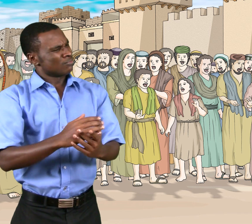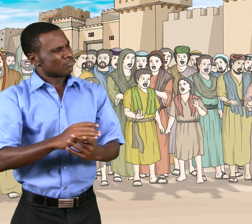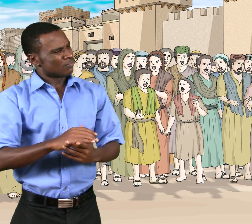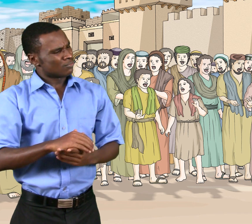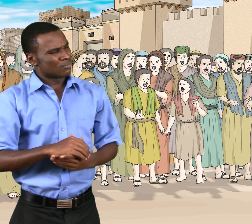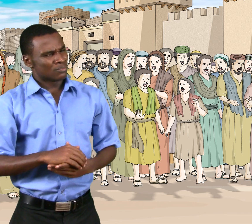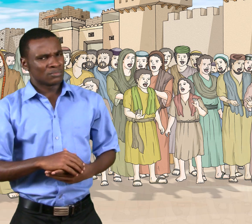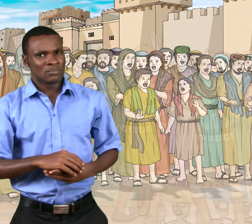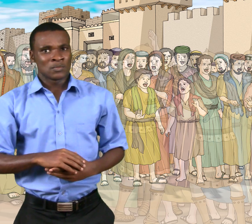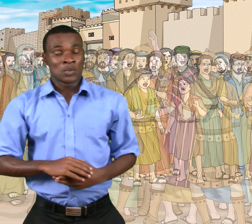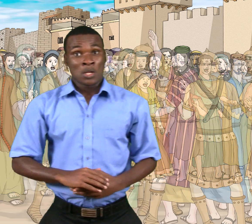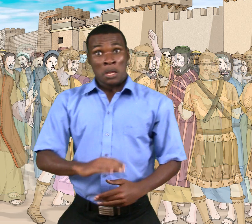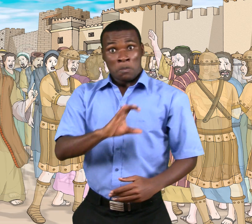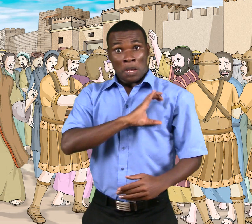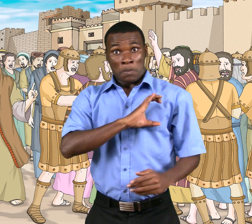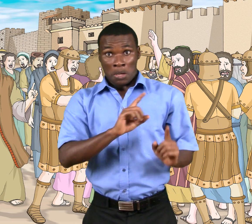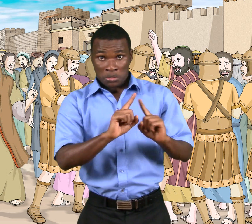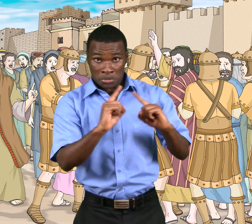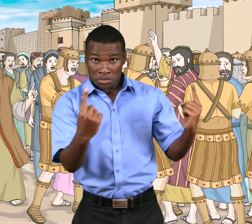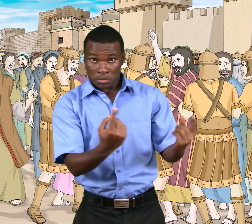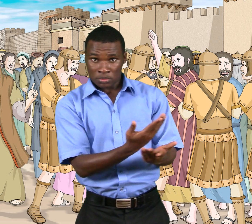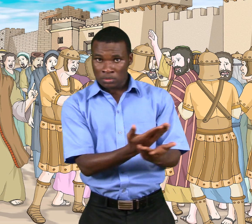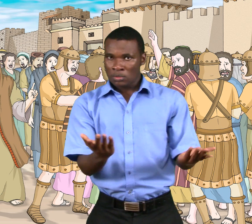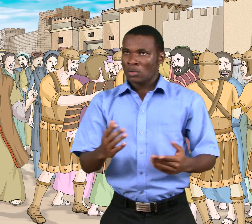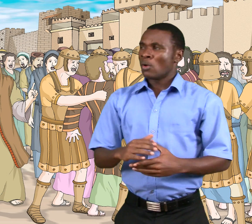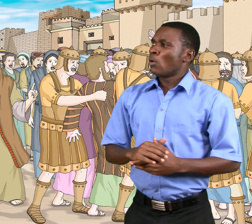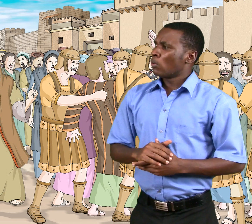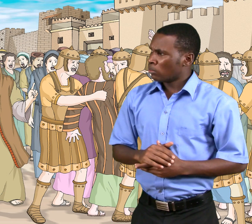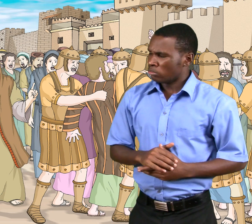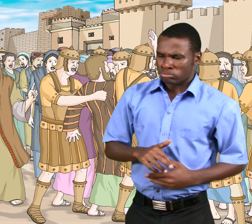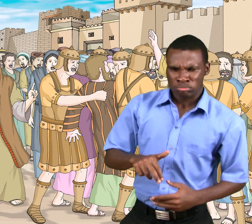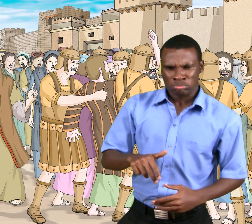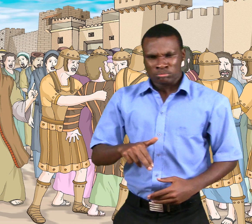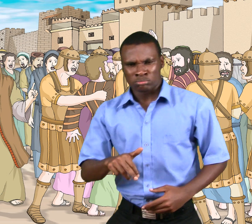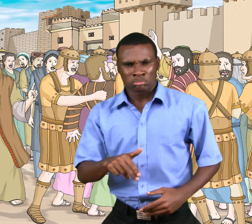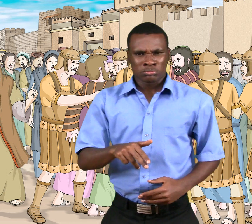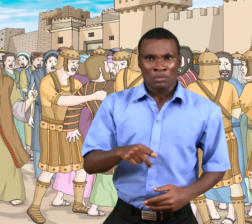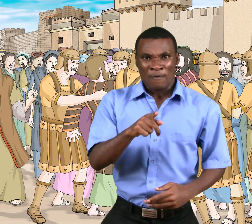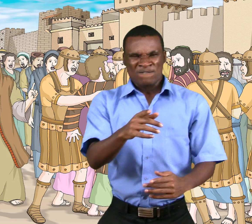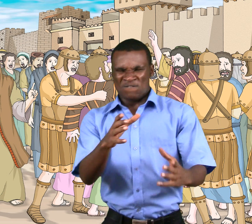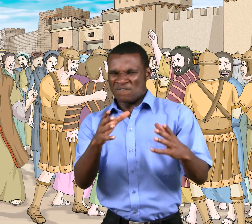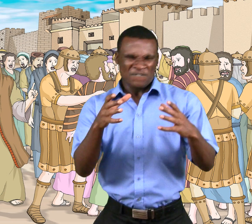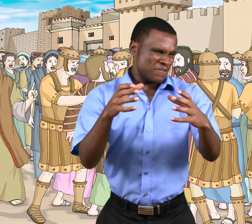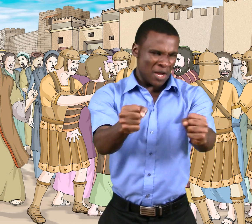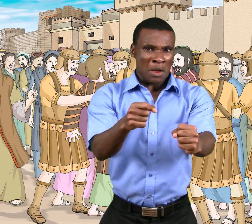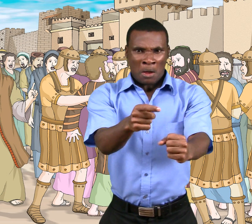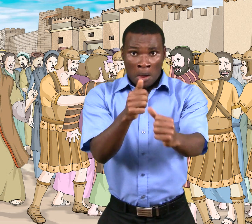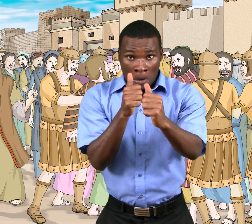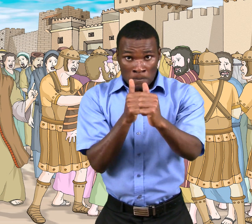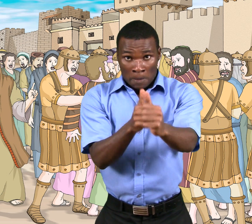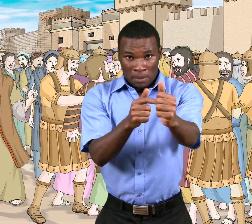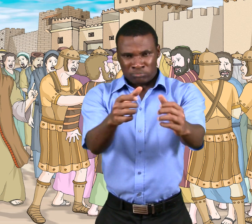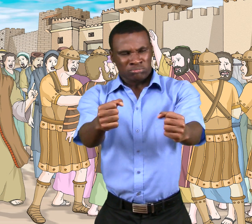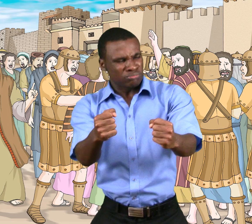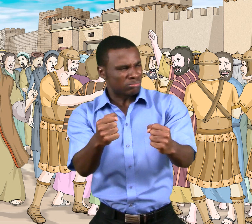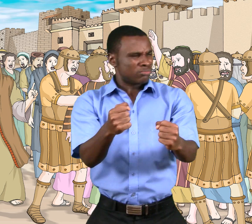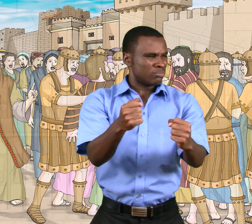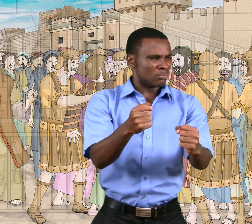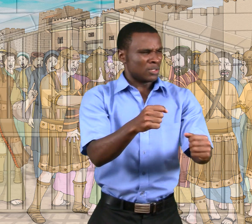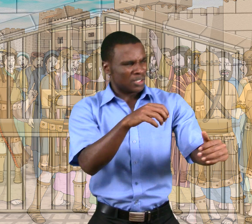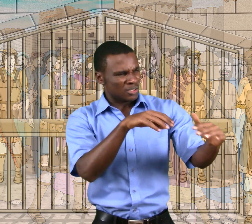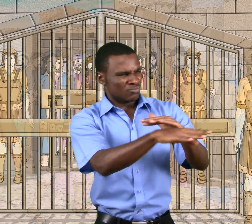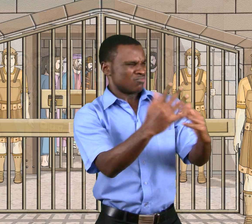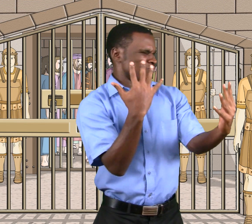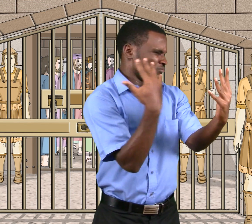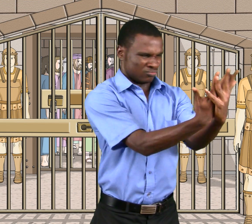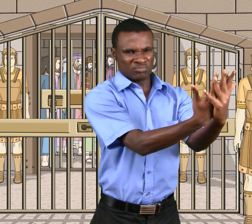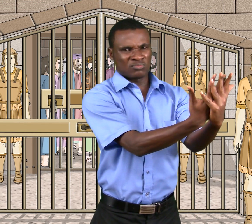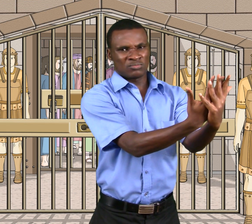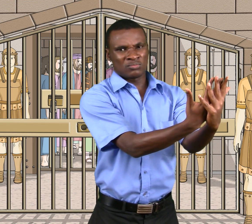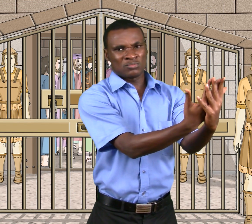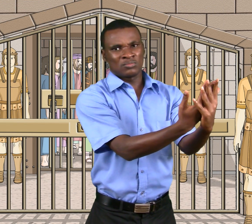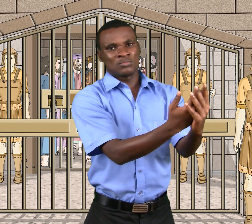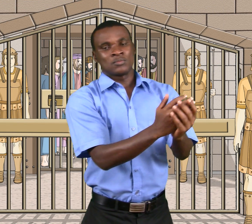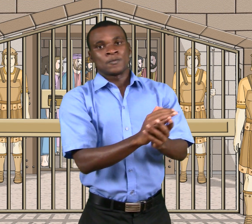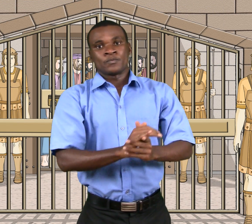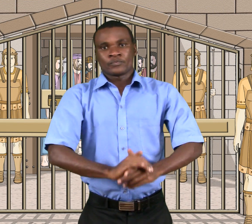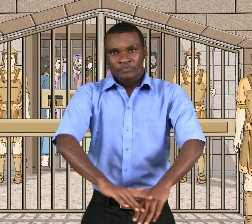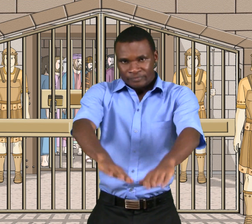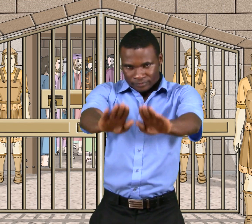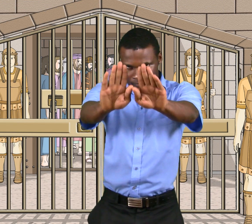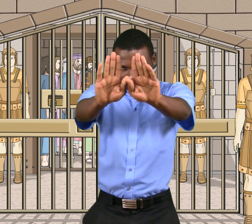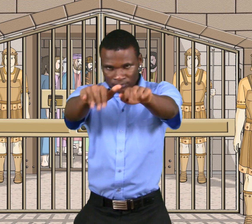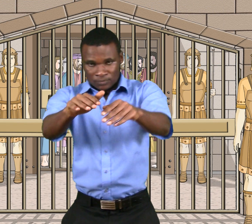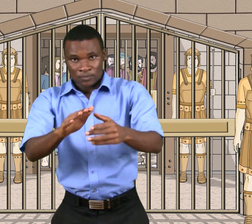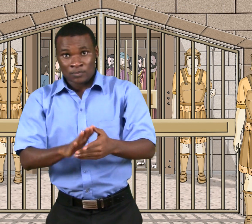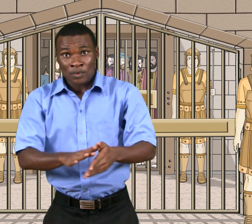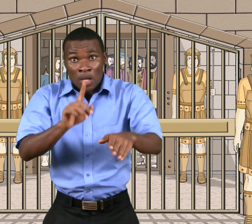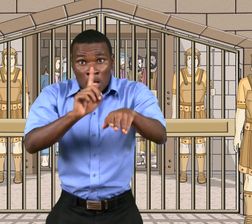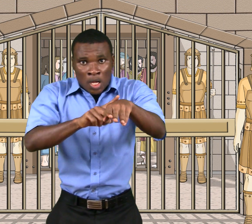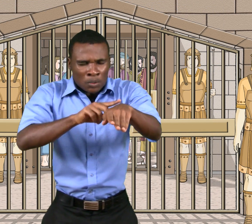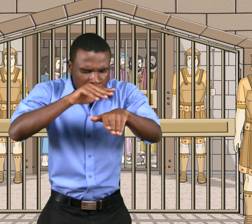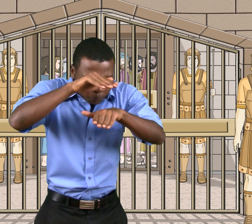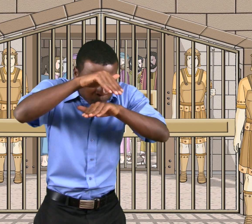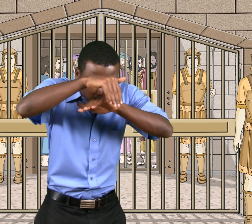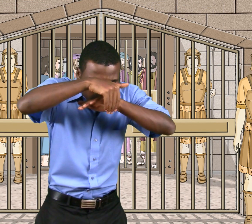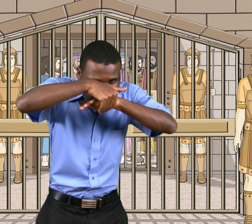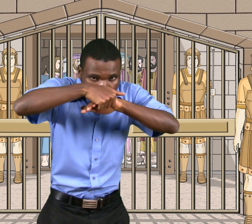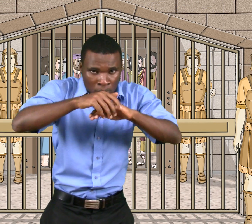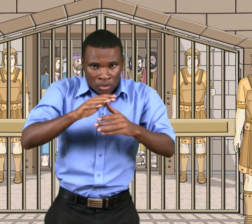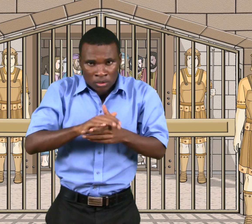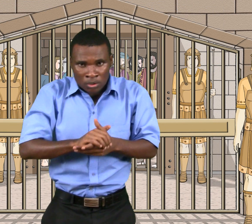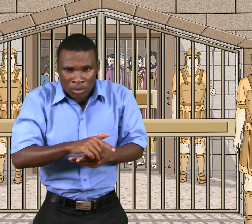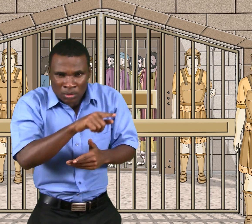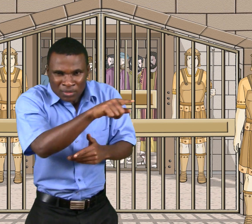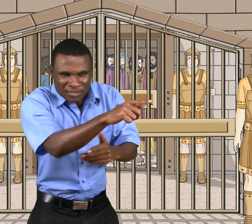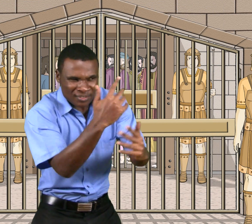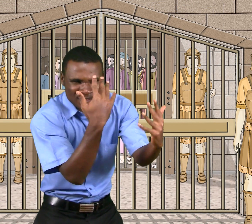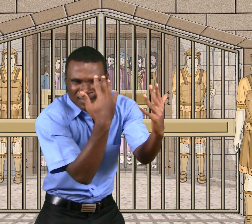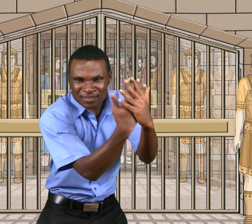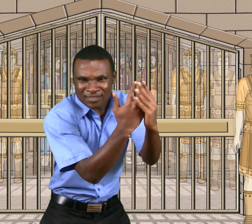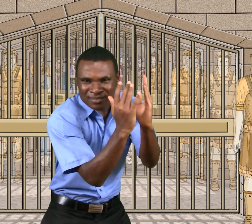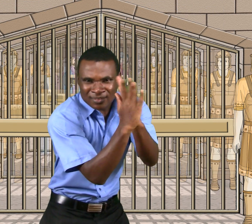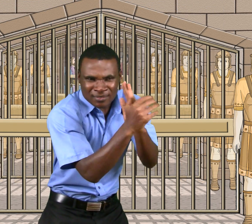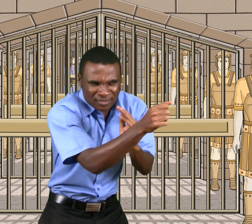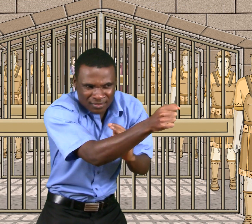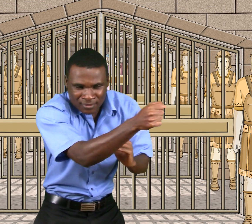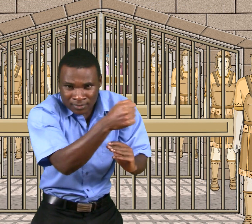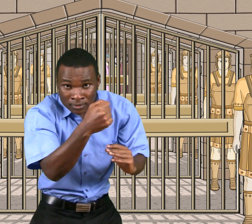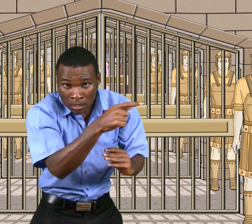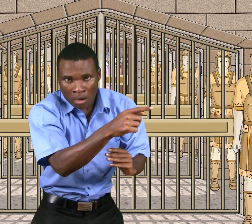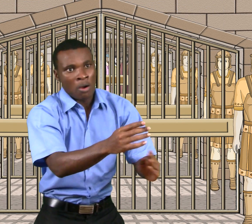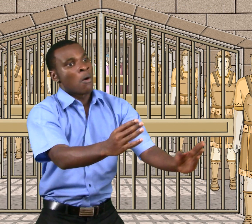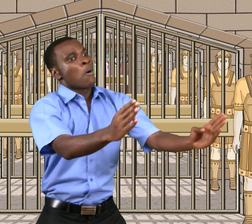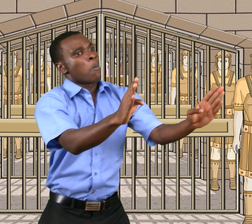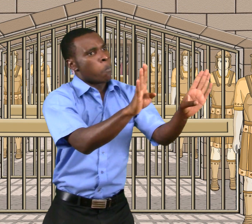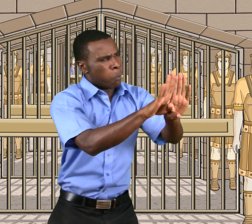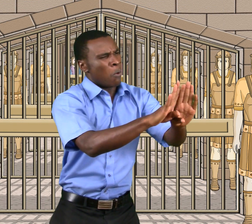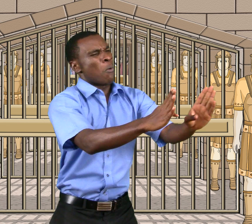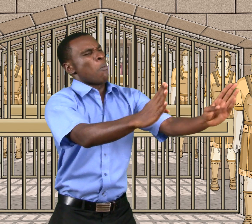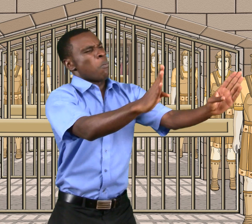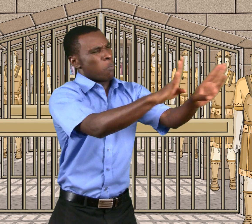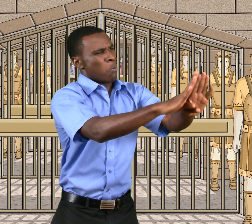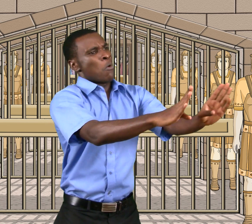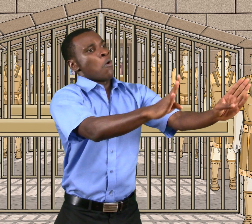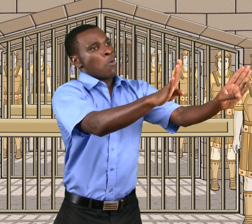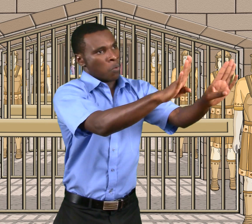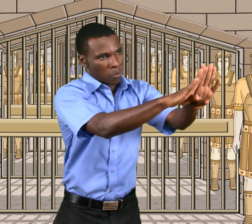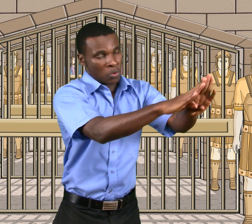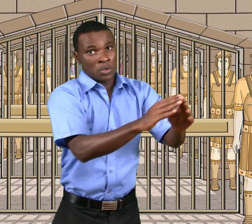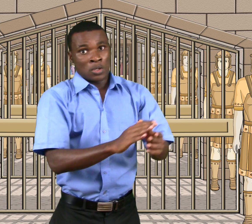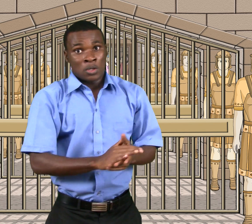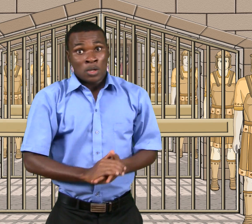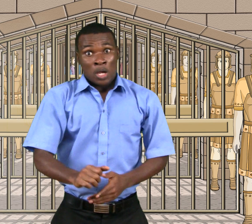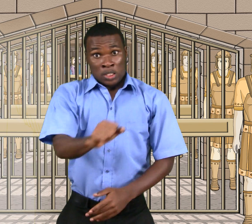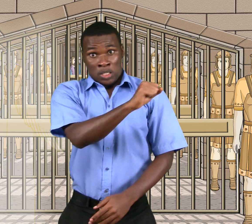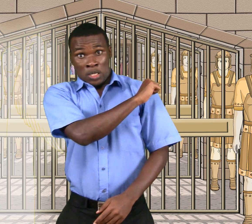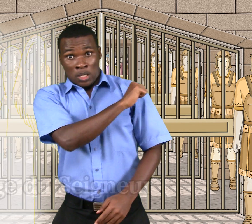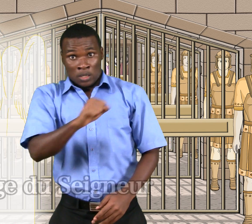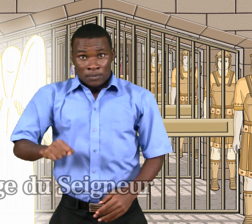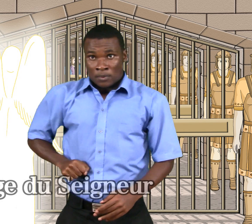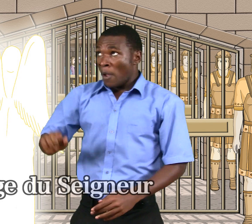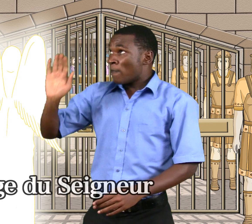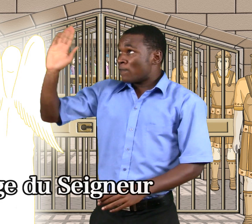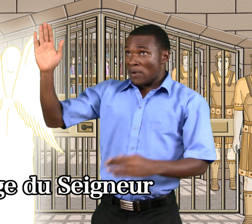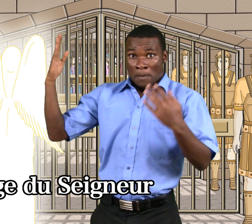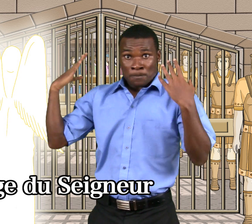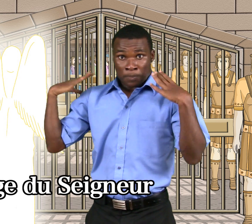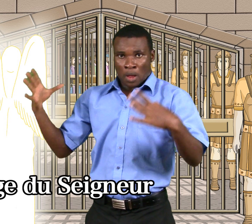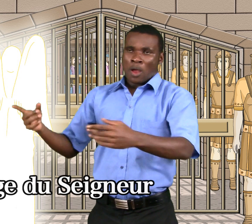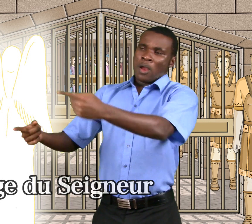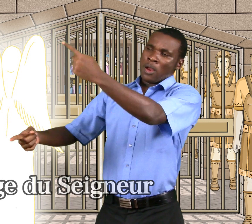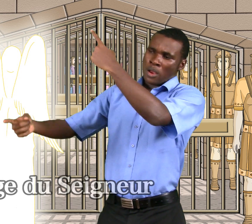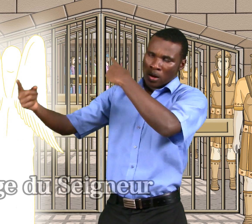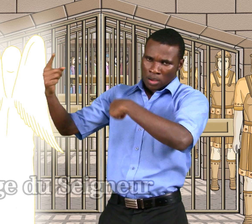They went out and arrested the apostles and put them in the public jail.